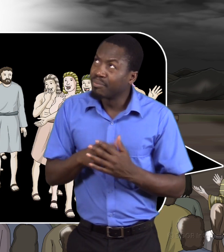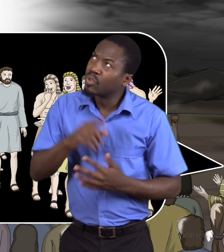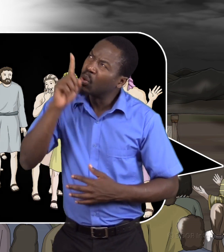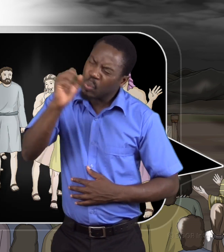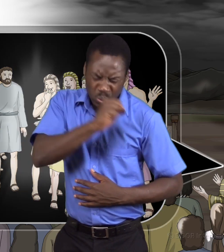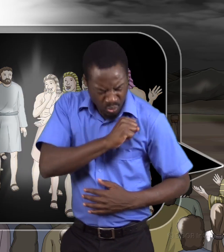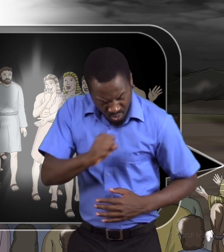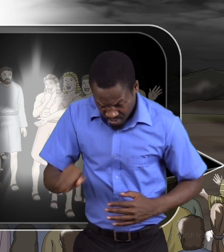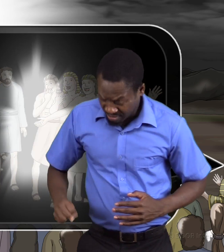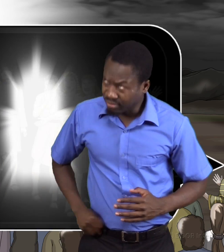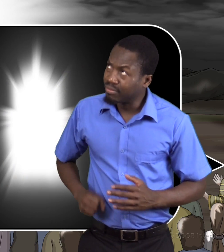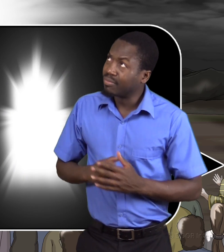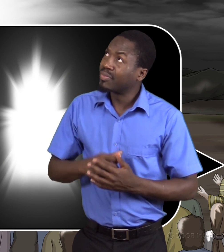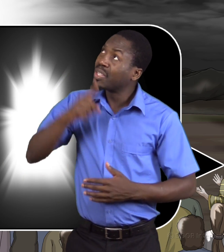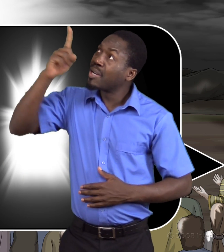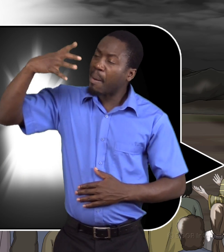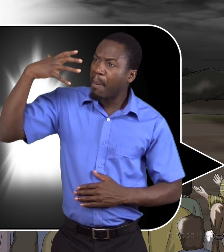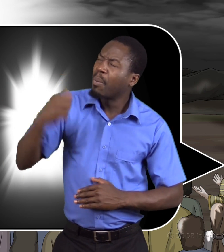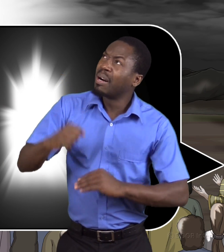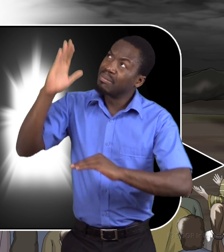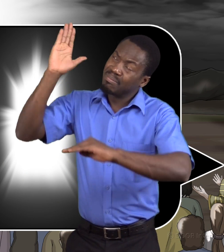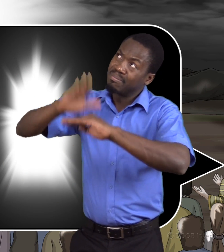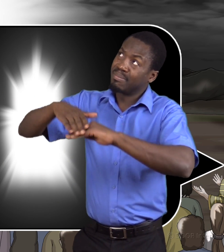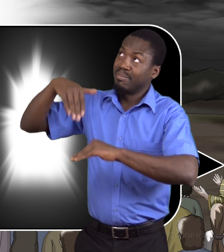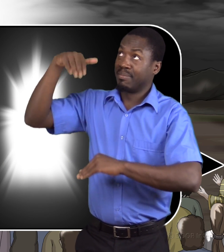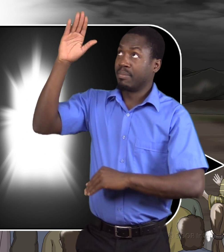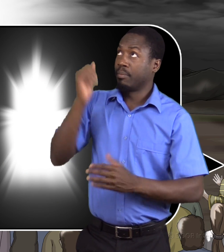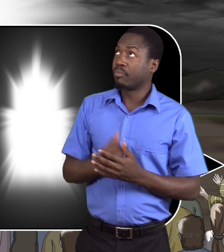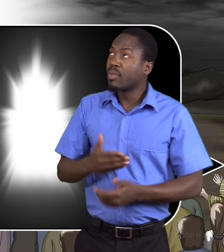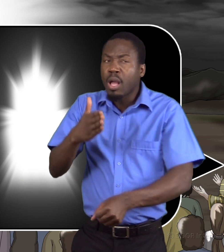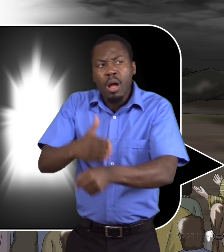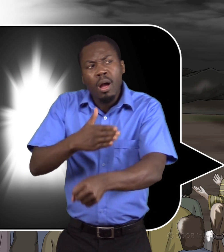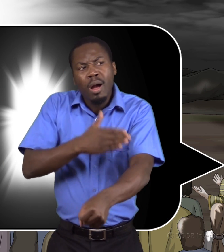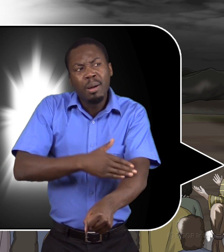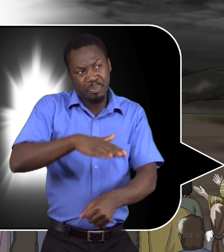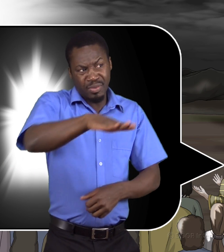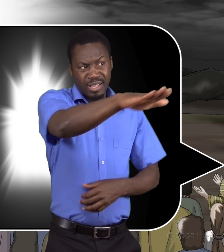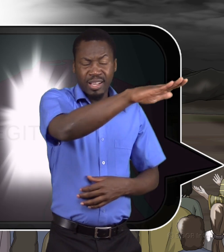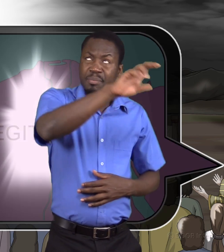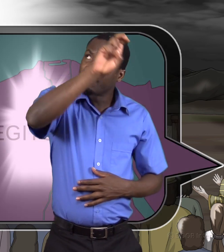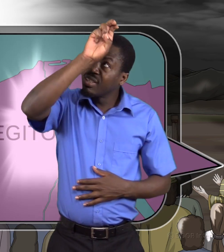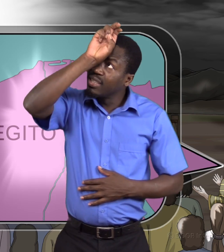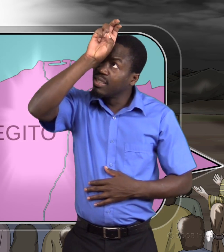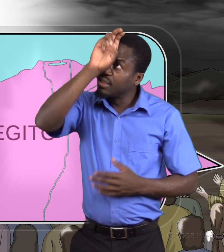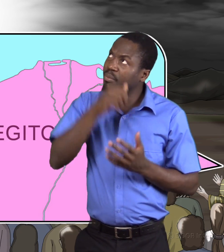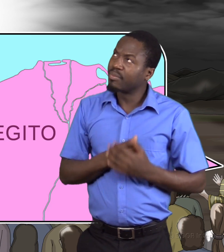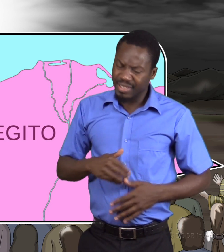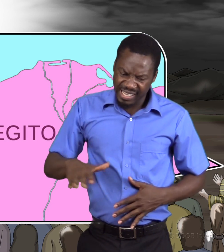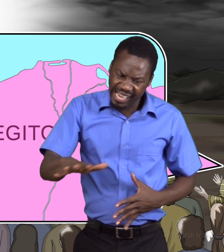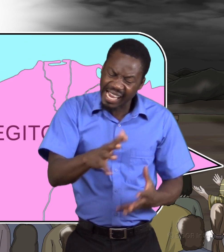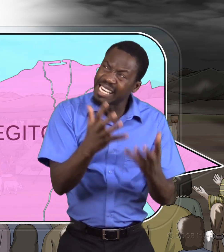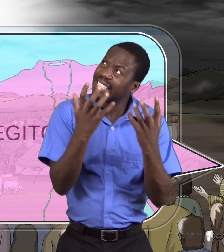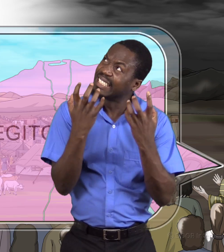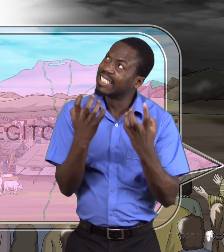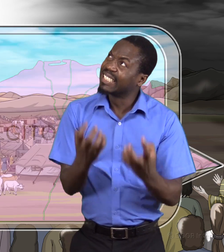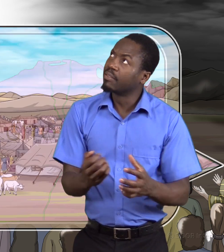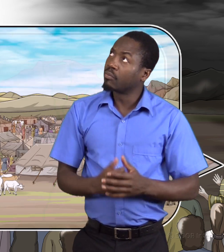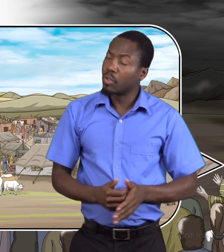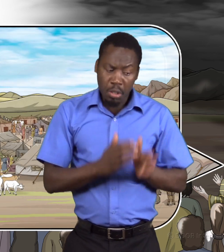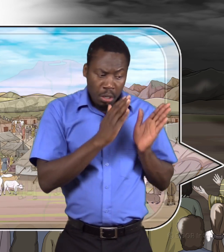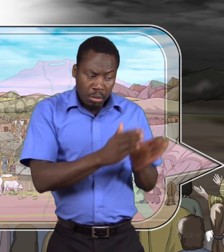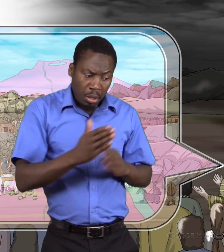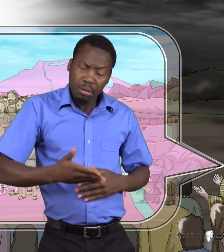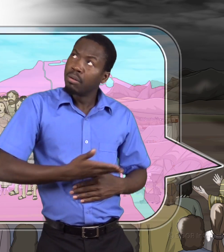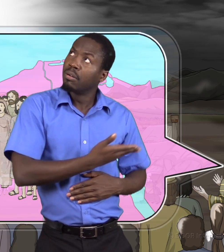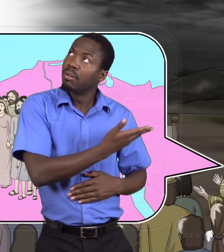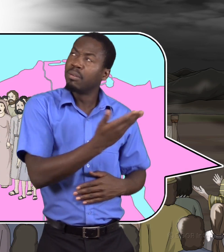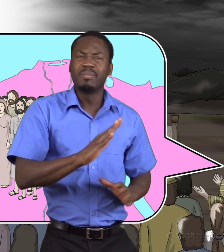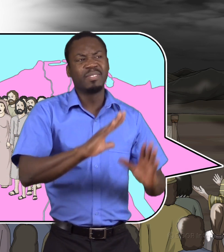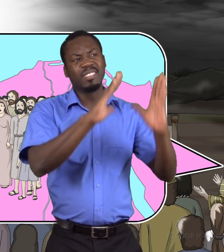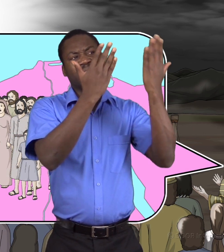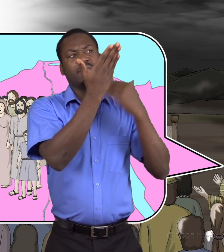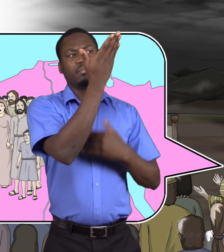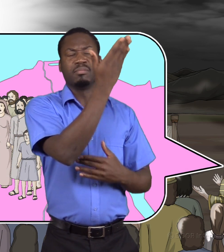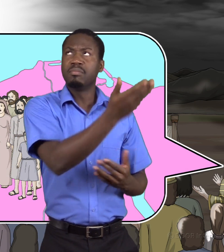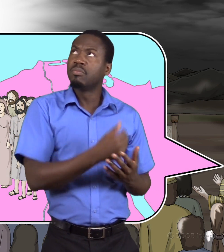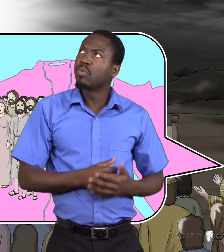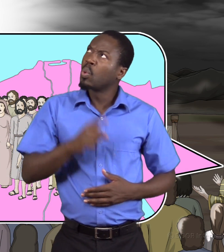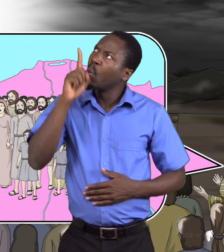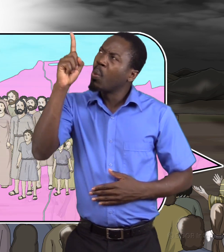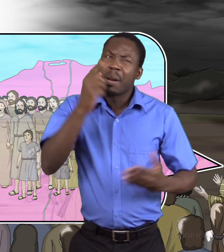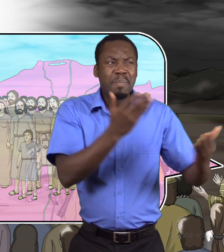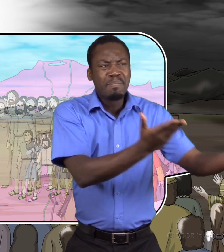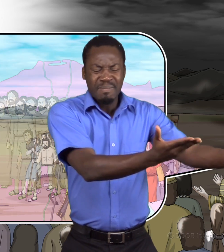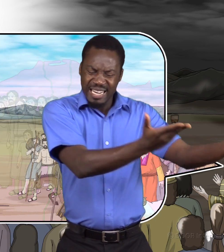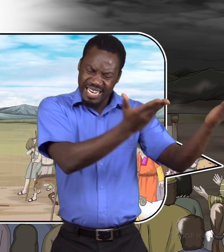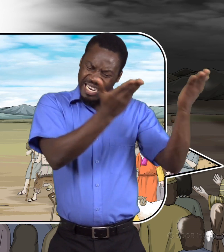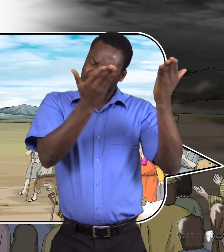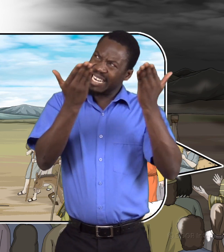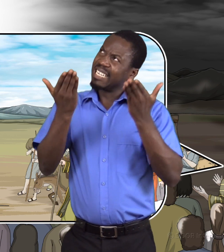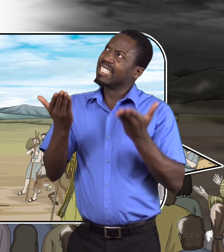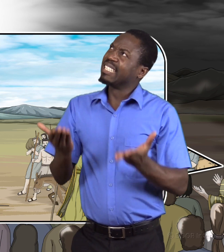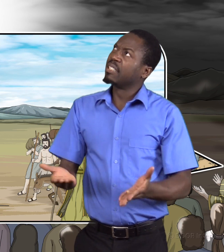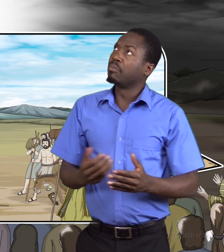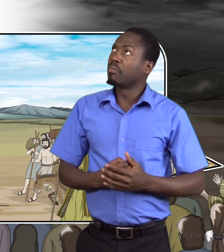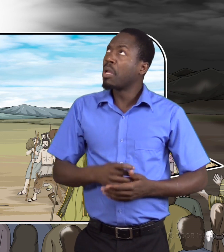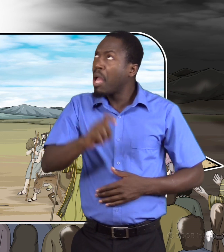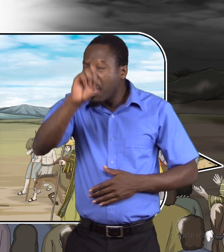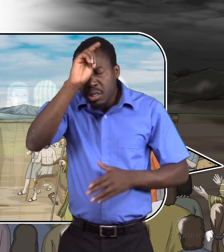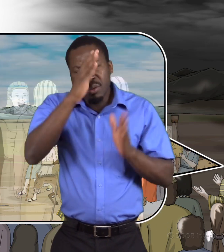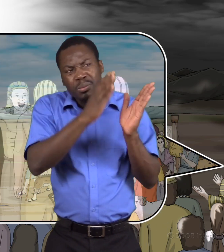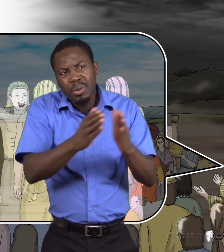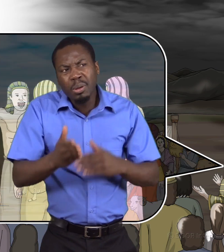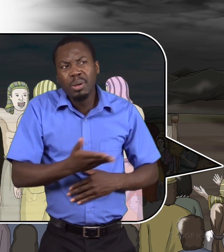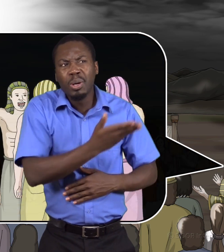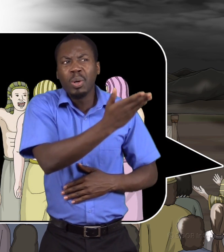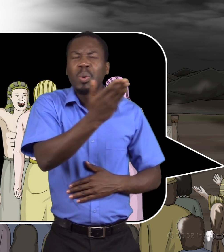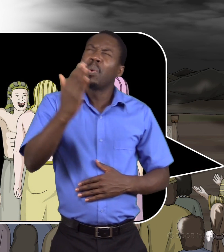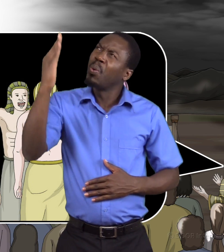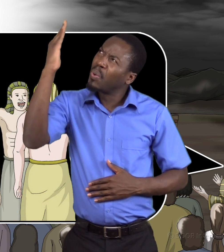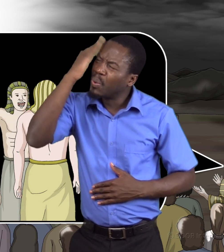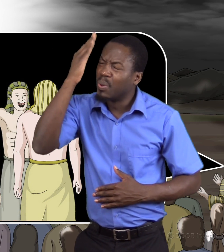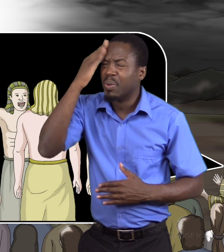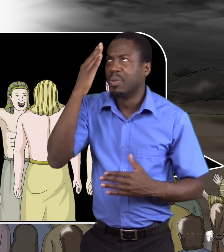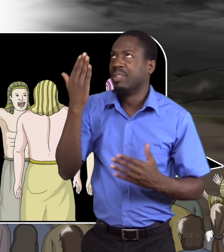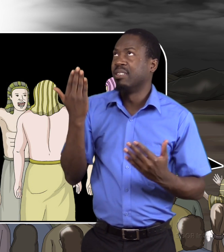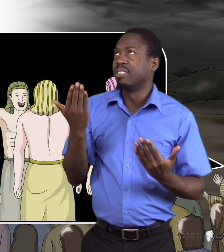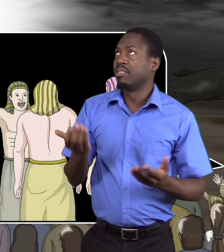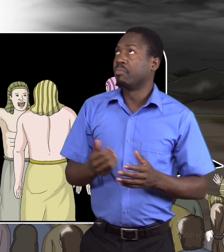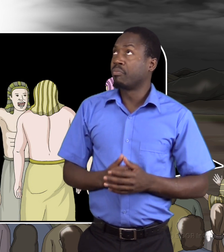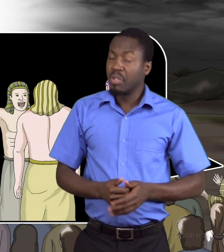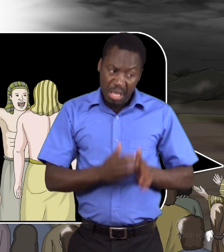And they will tell it to the inhabitants of this land.